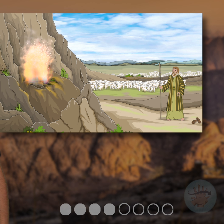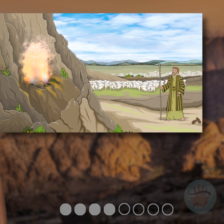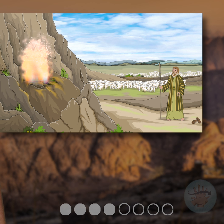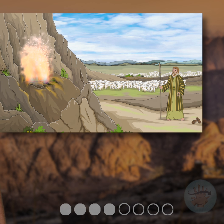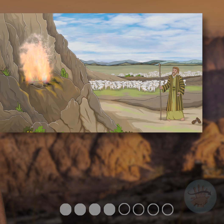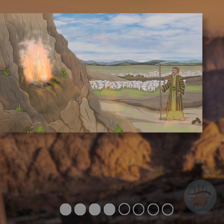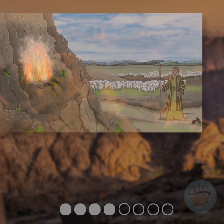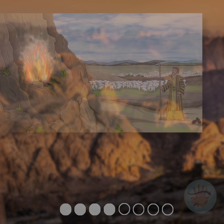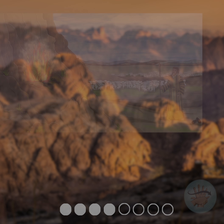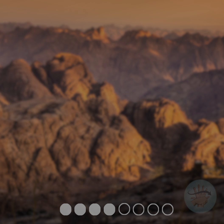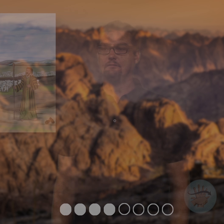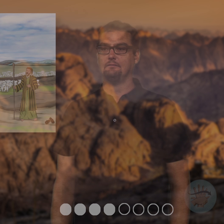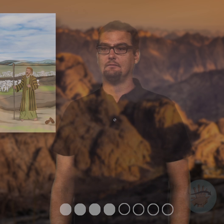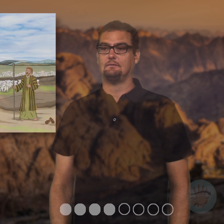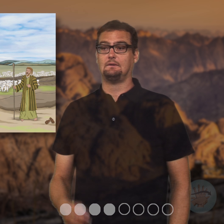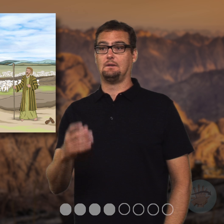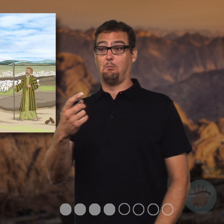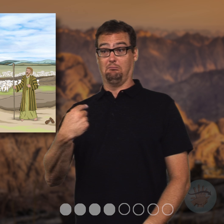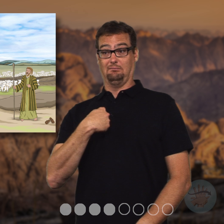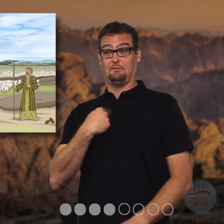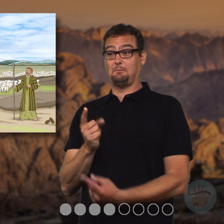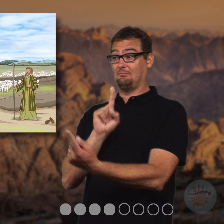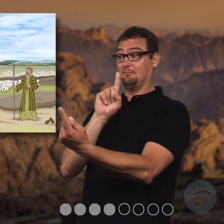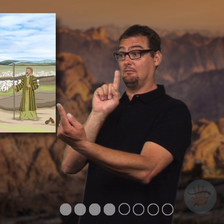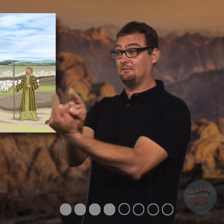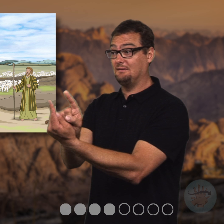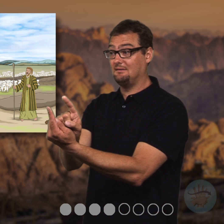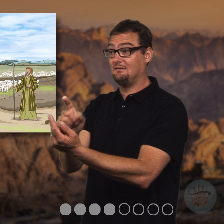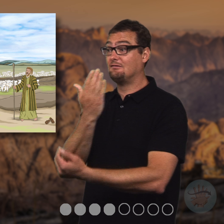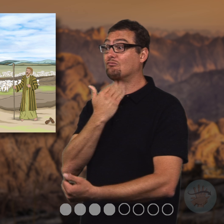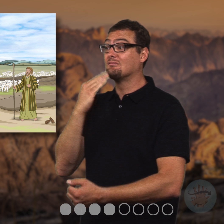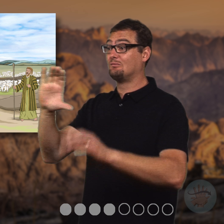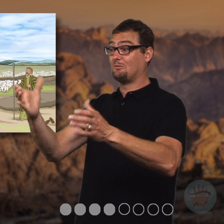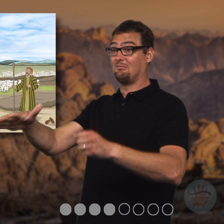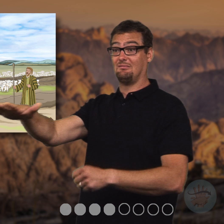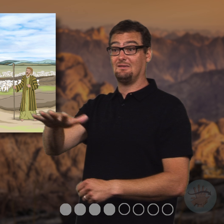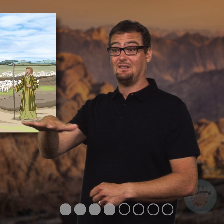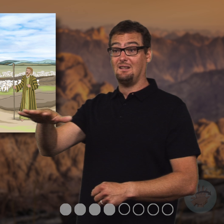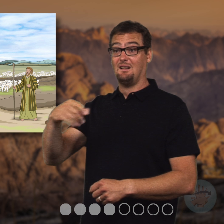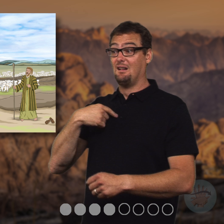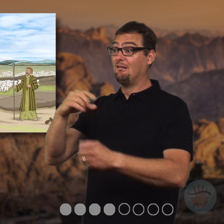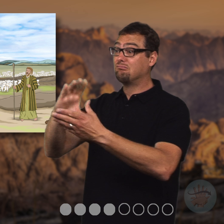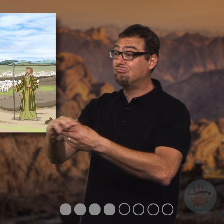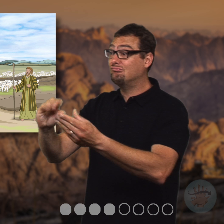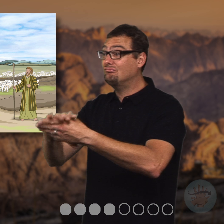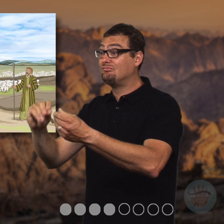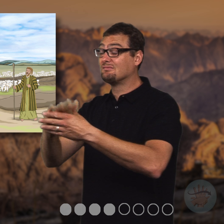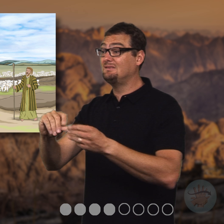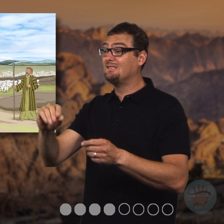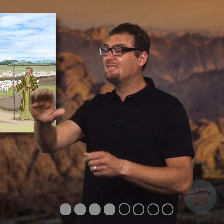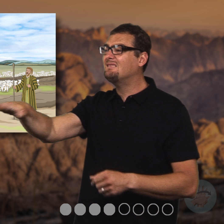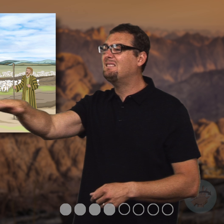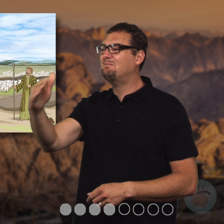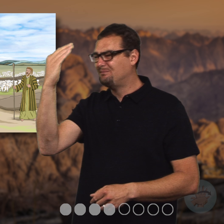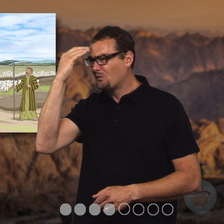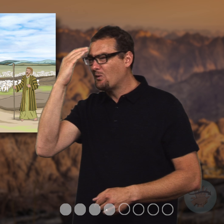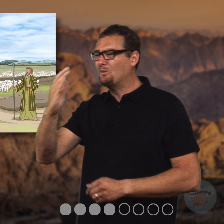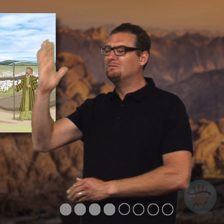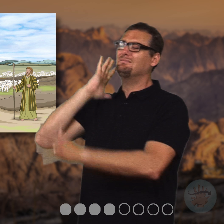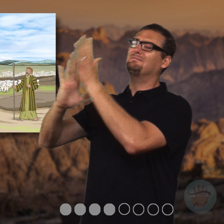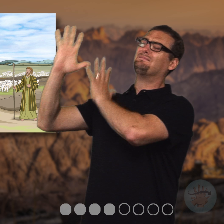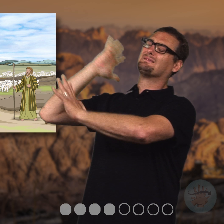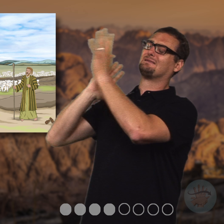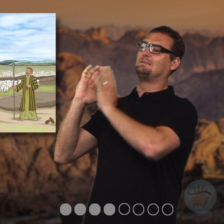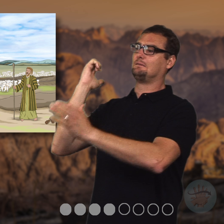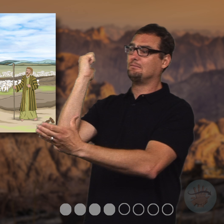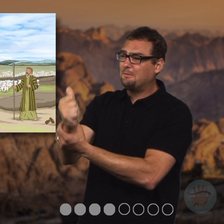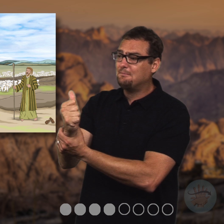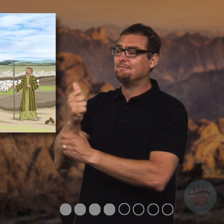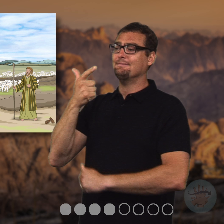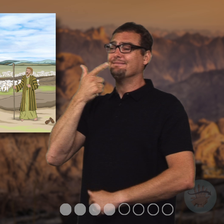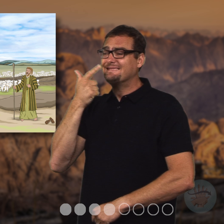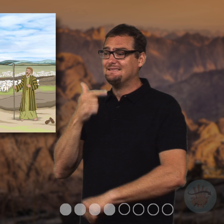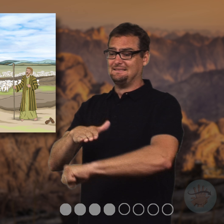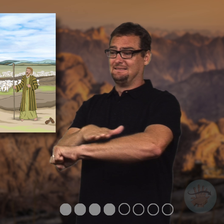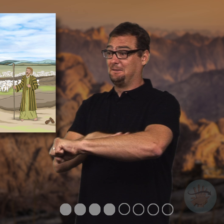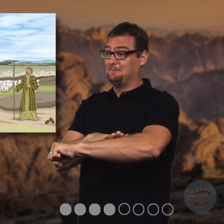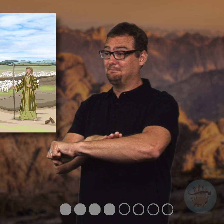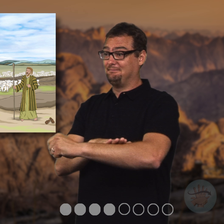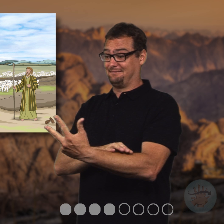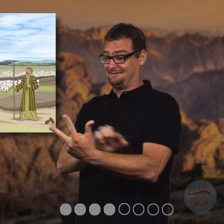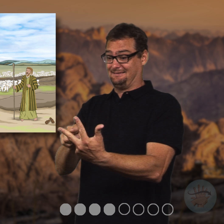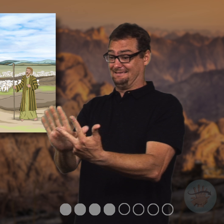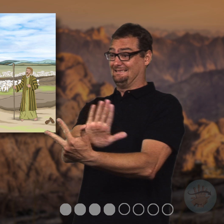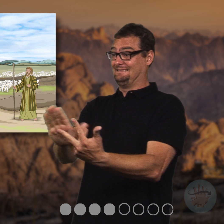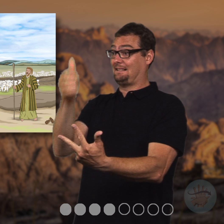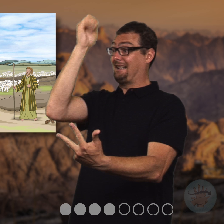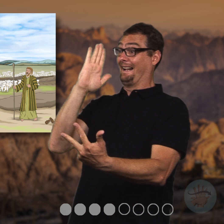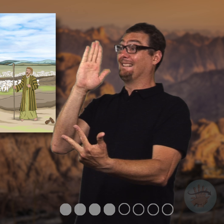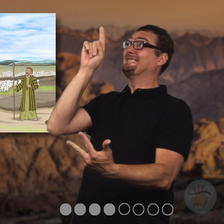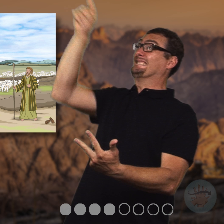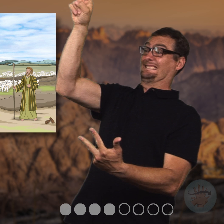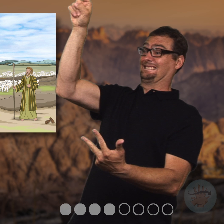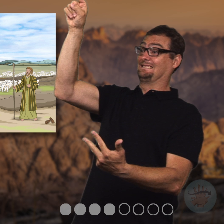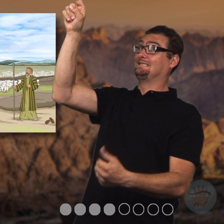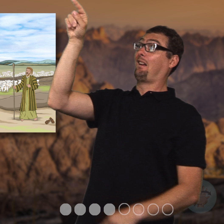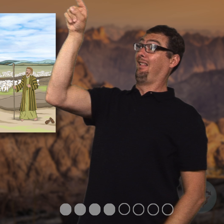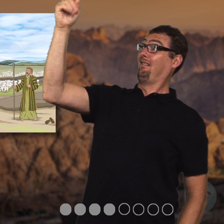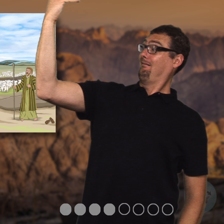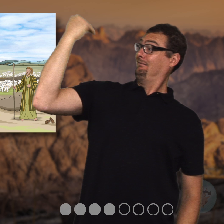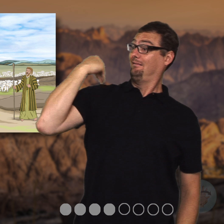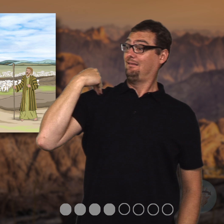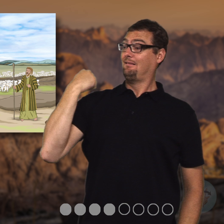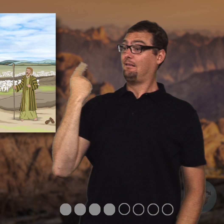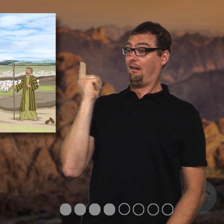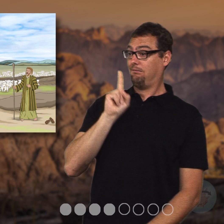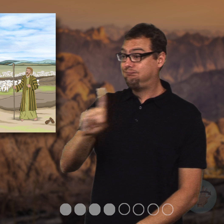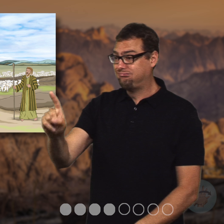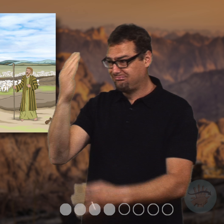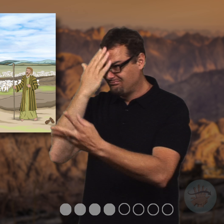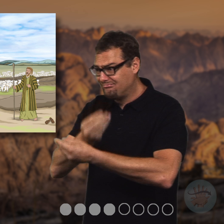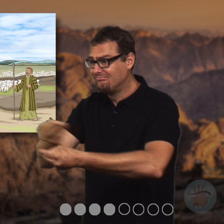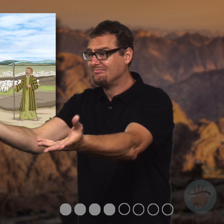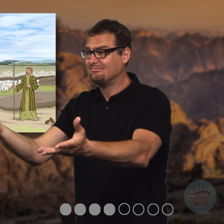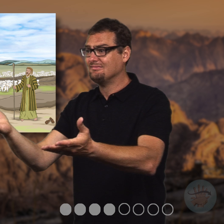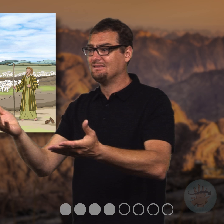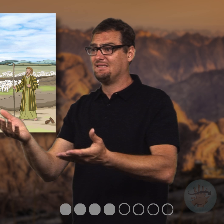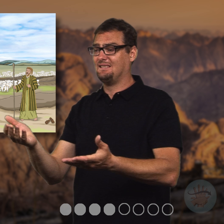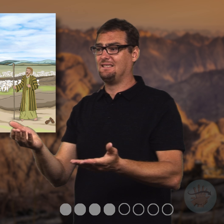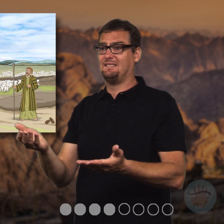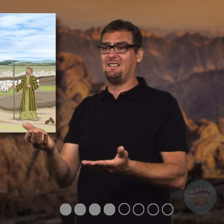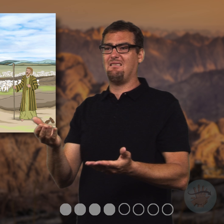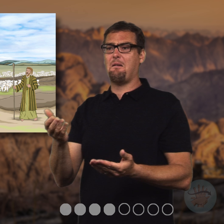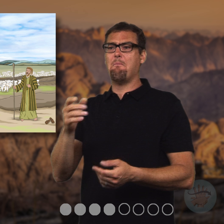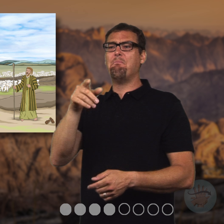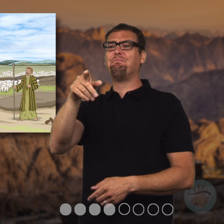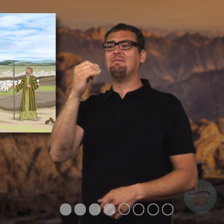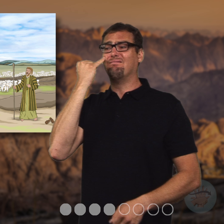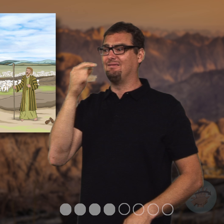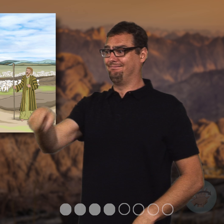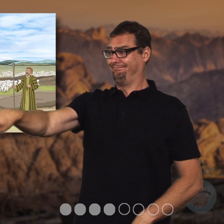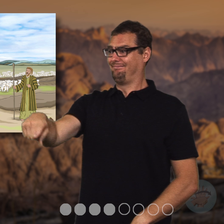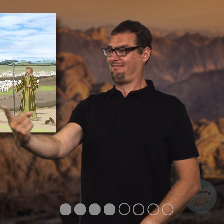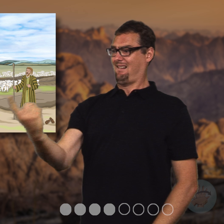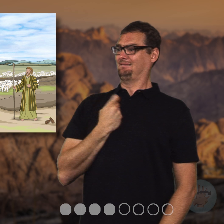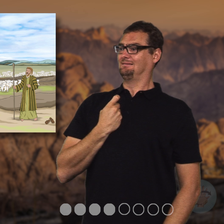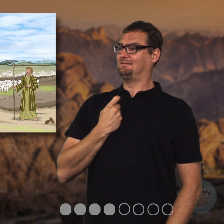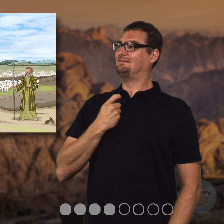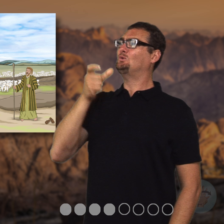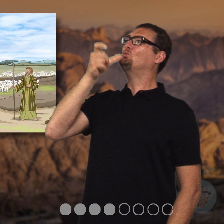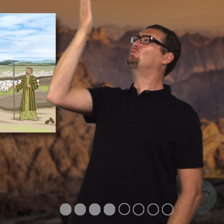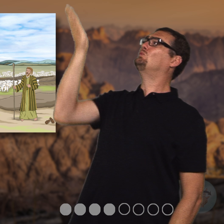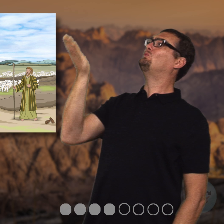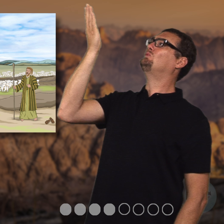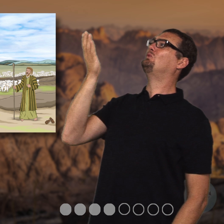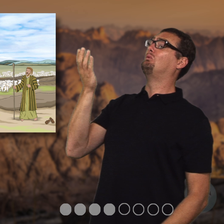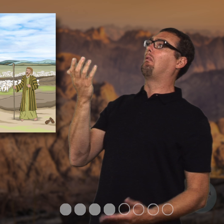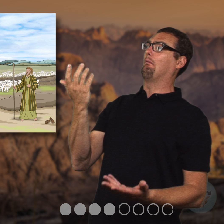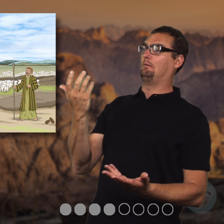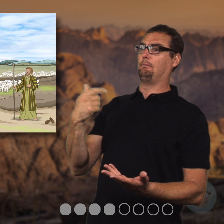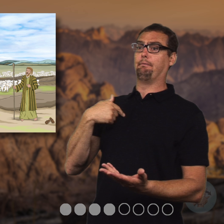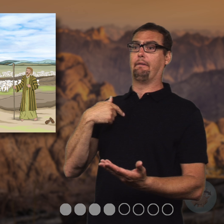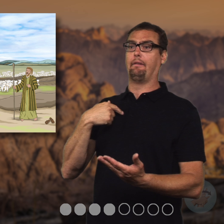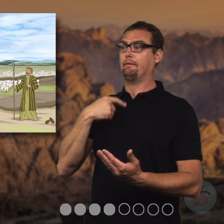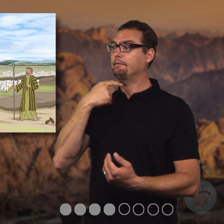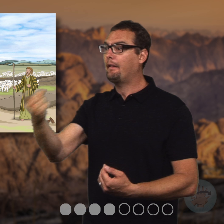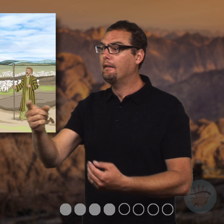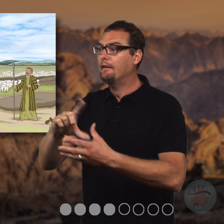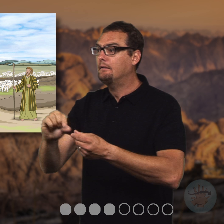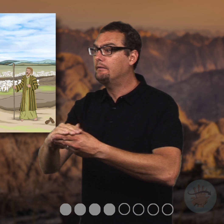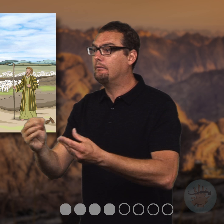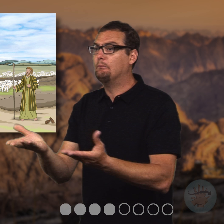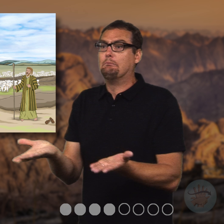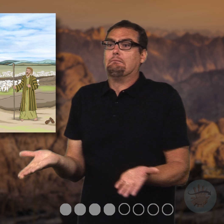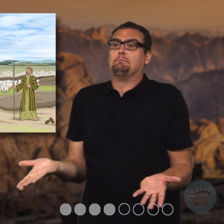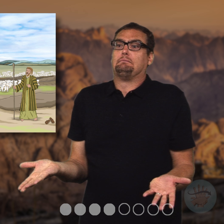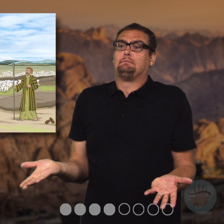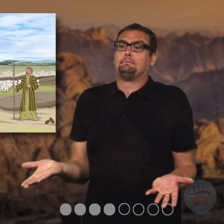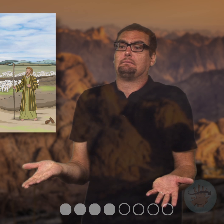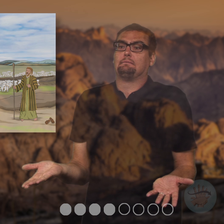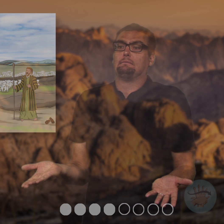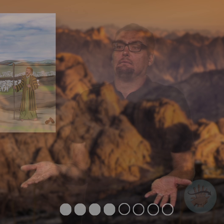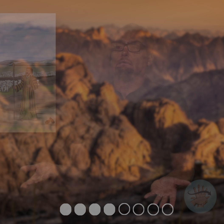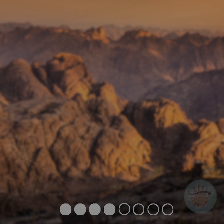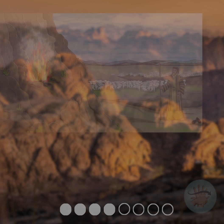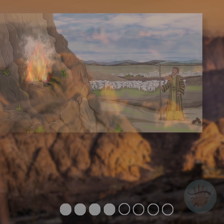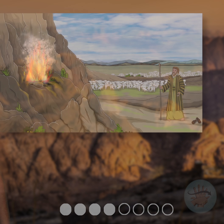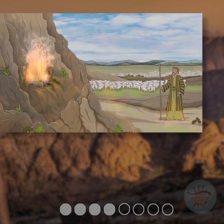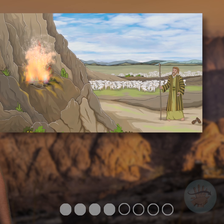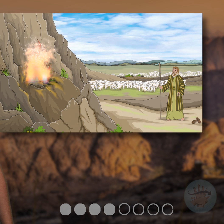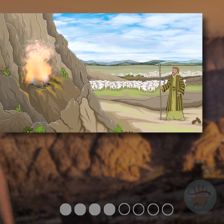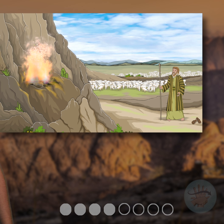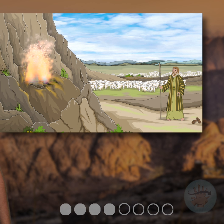Then Moses asked God, “Suppose I go to the Israelites and say to them, ‘The God of your fathers has sent me to you,’ and they ask me, ‘What is His name?’